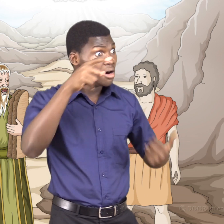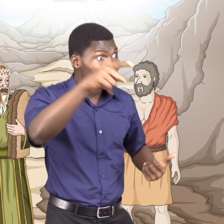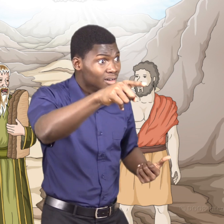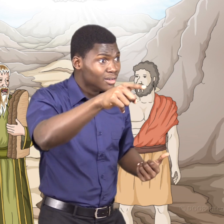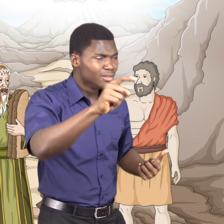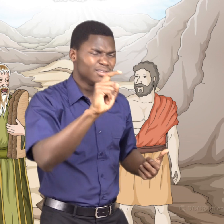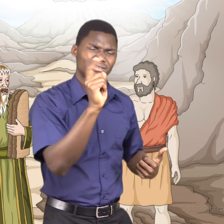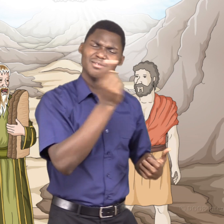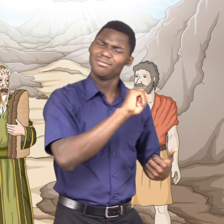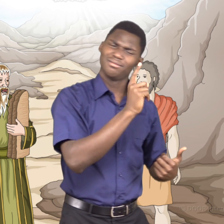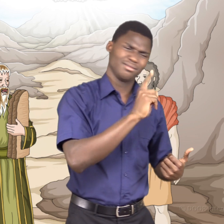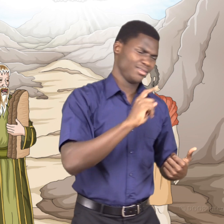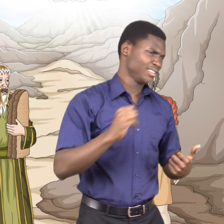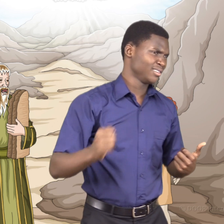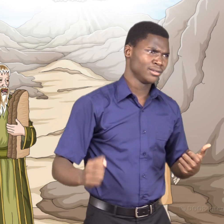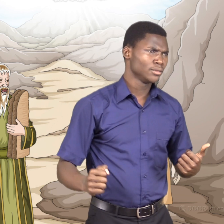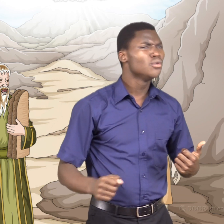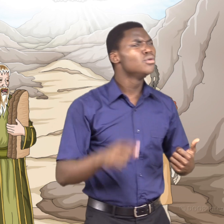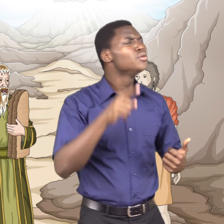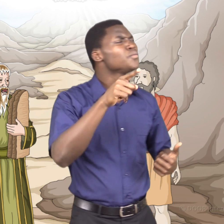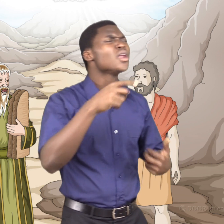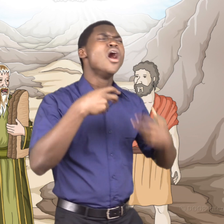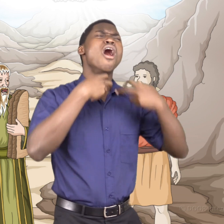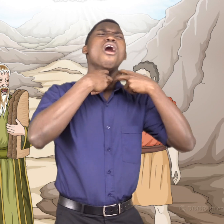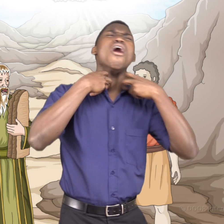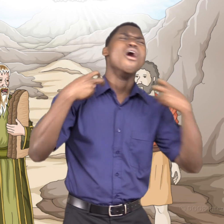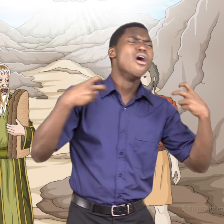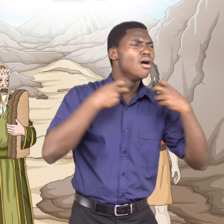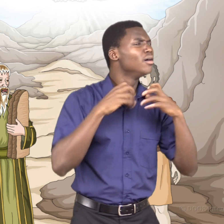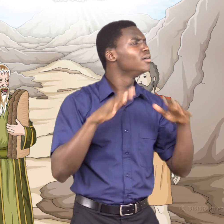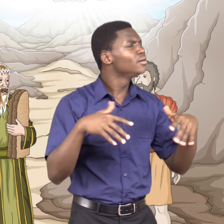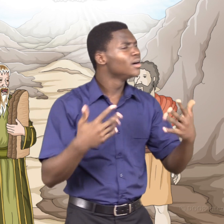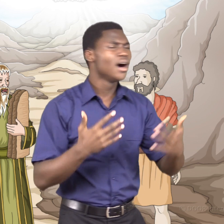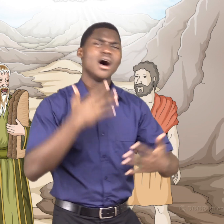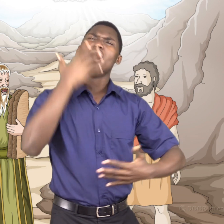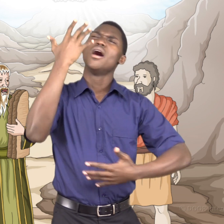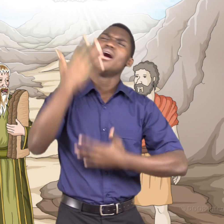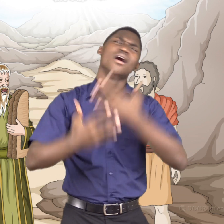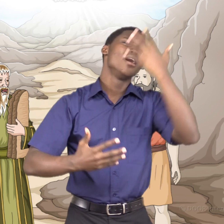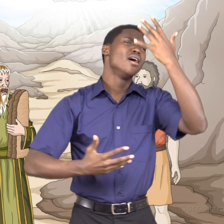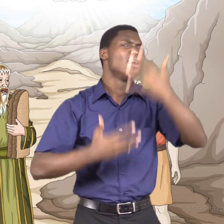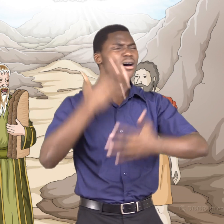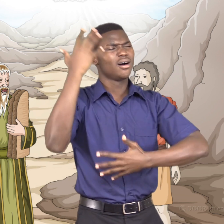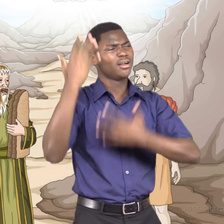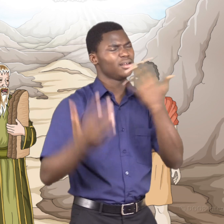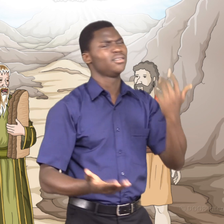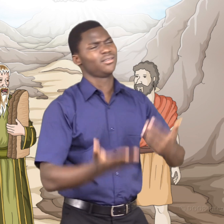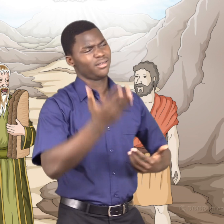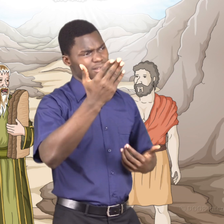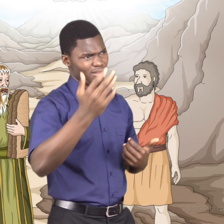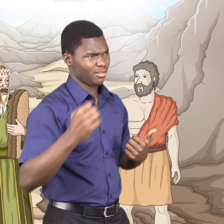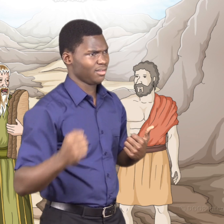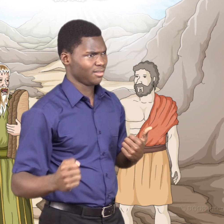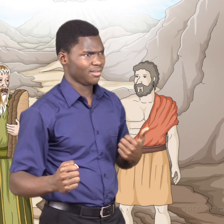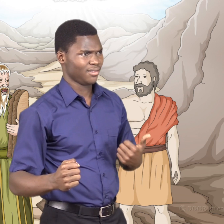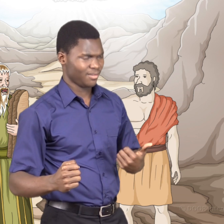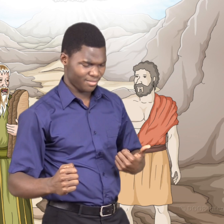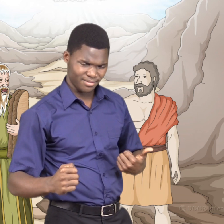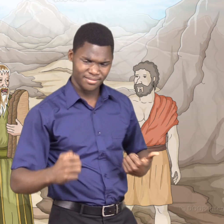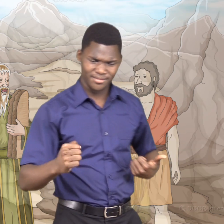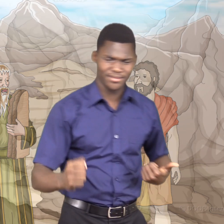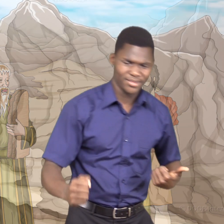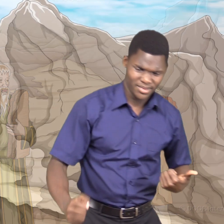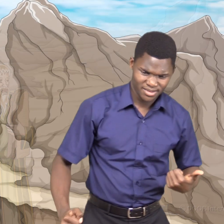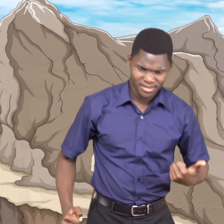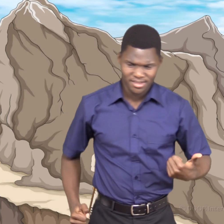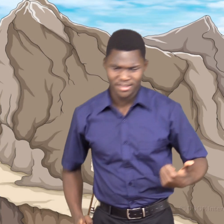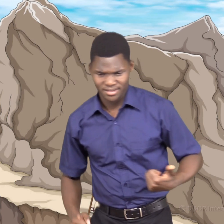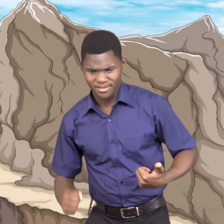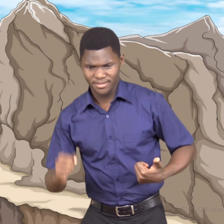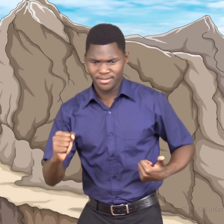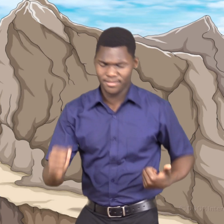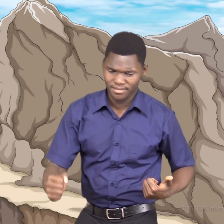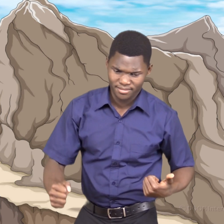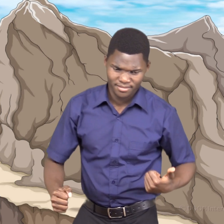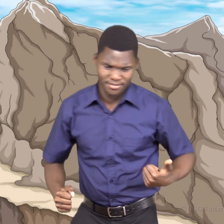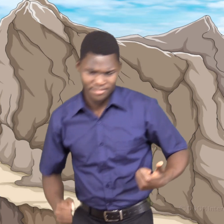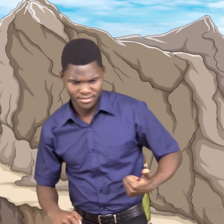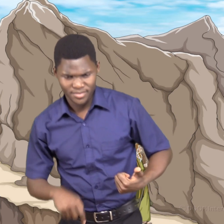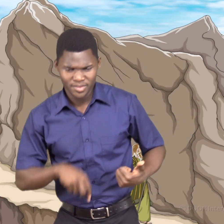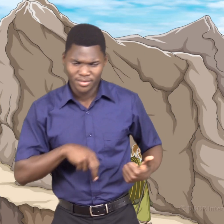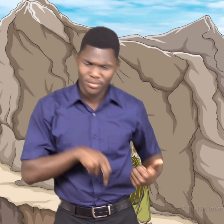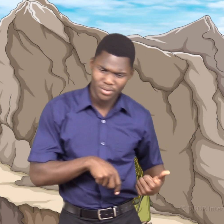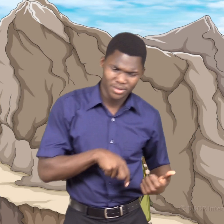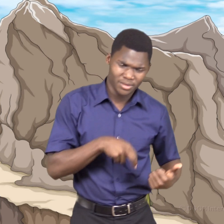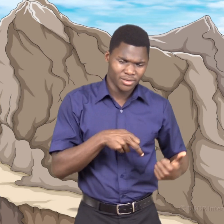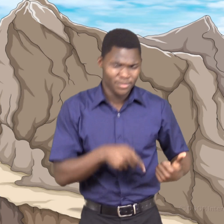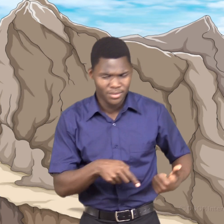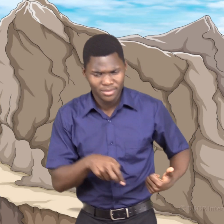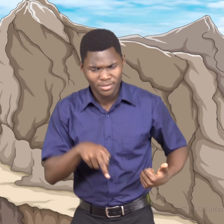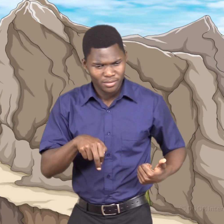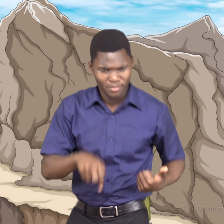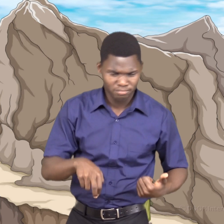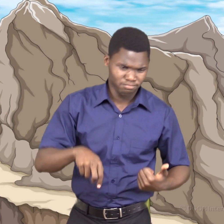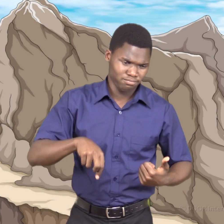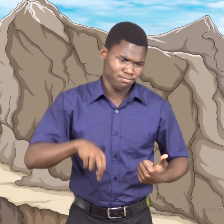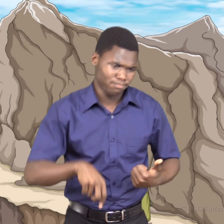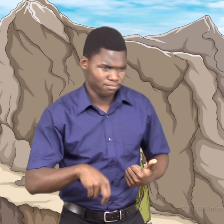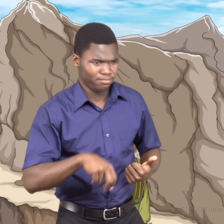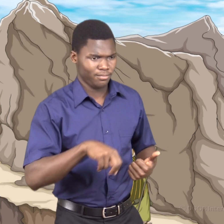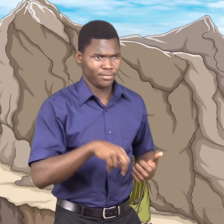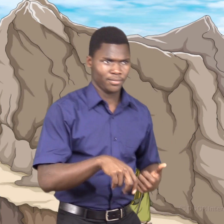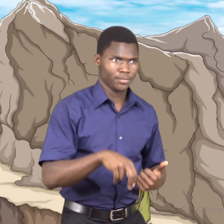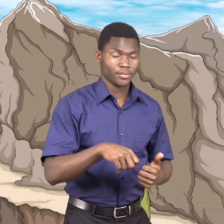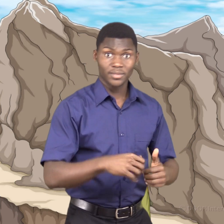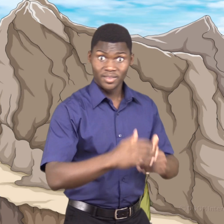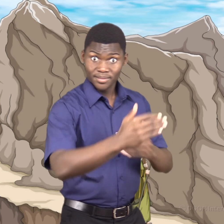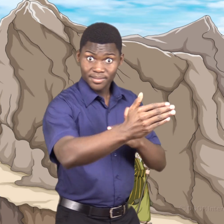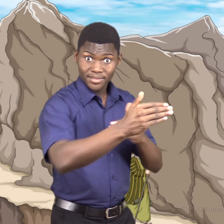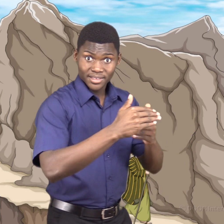I hear the sound of singing!”